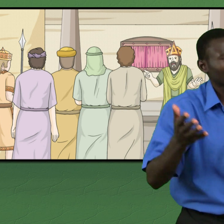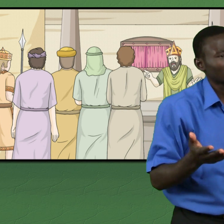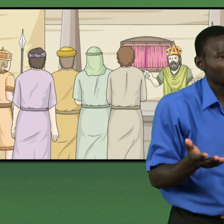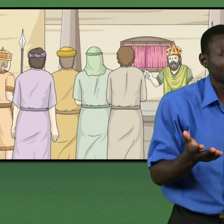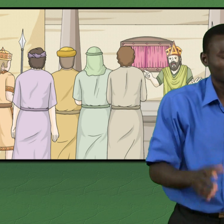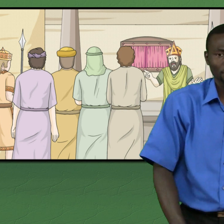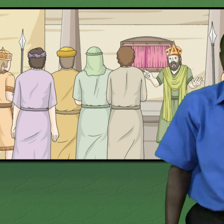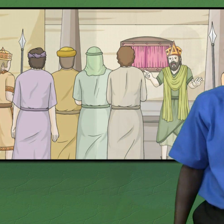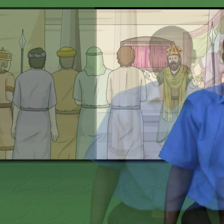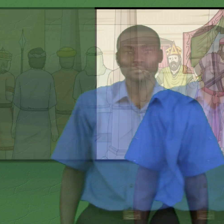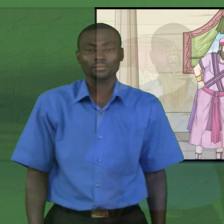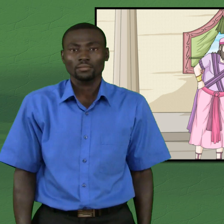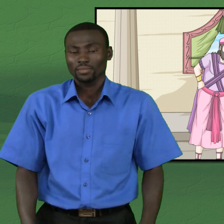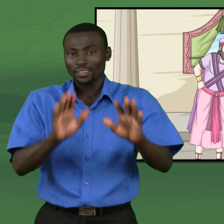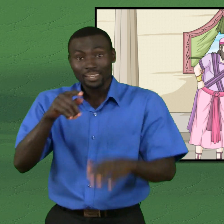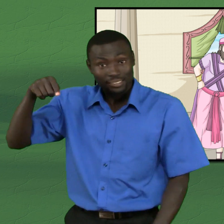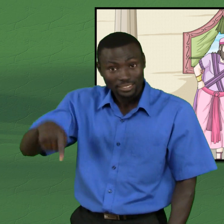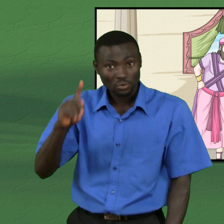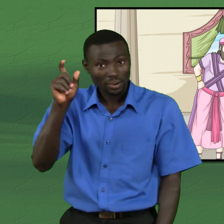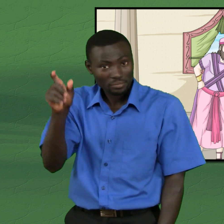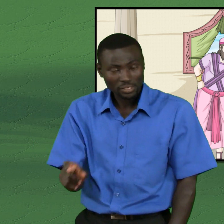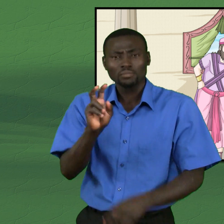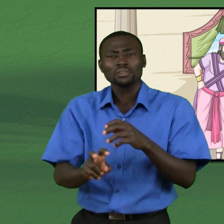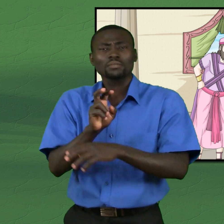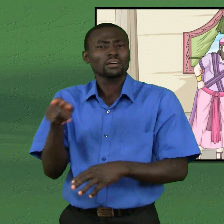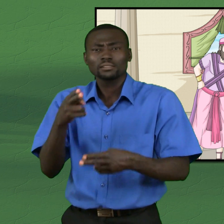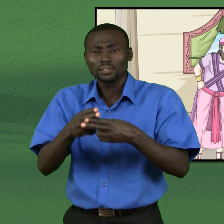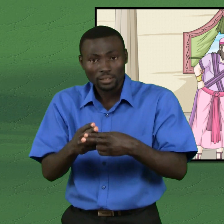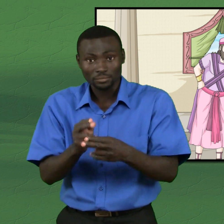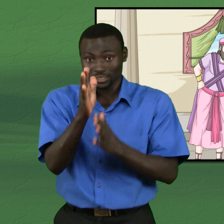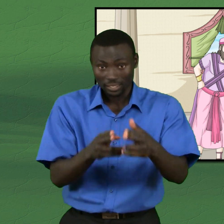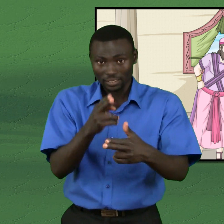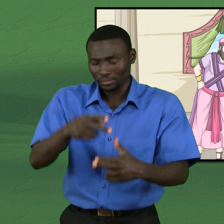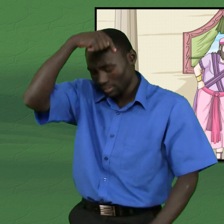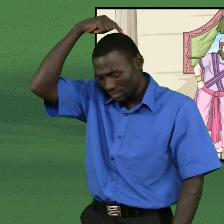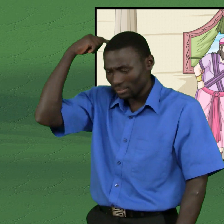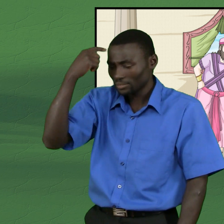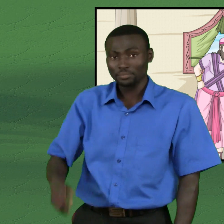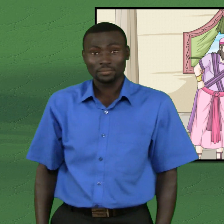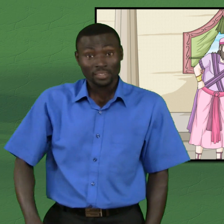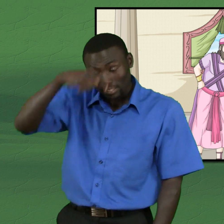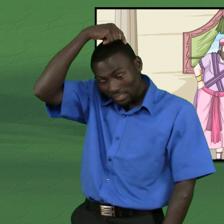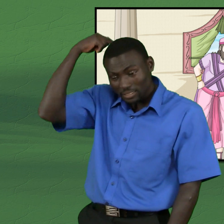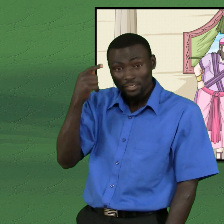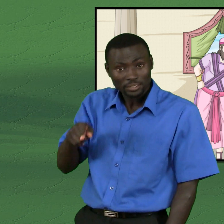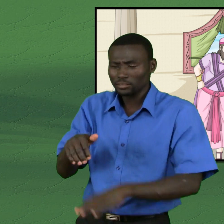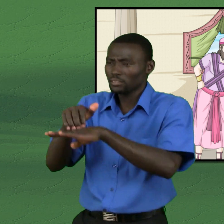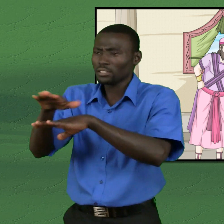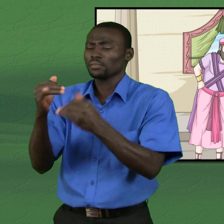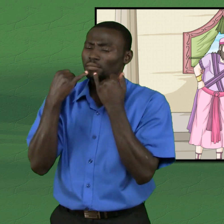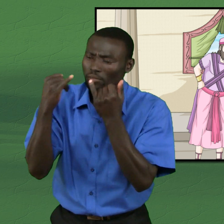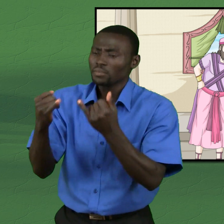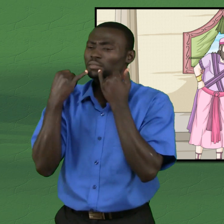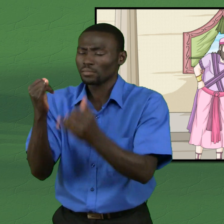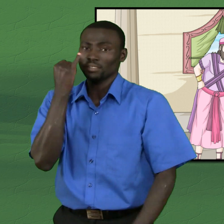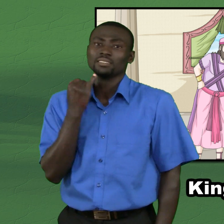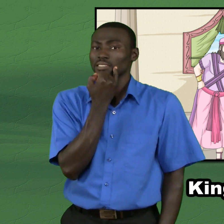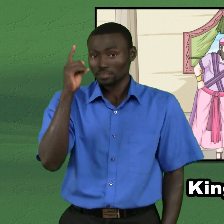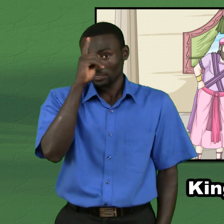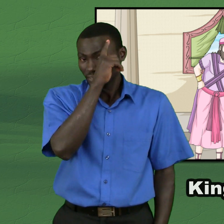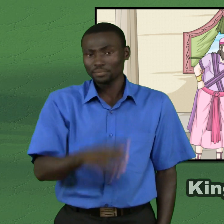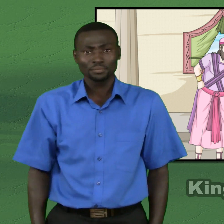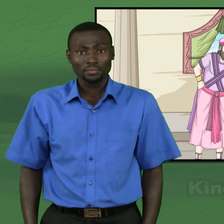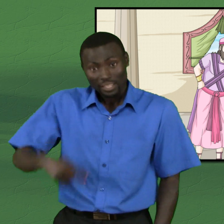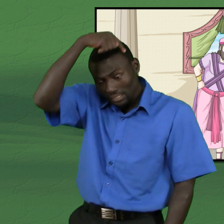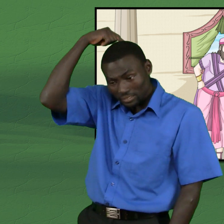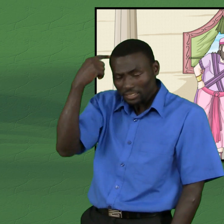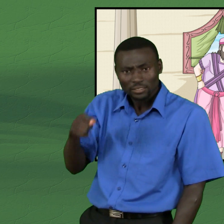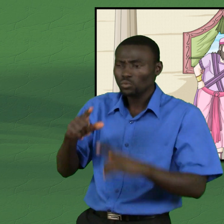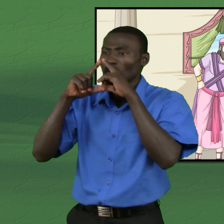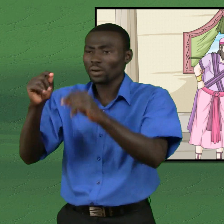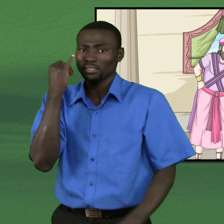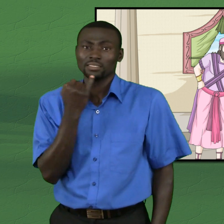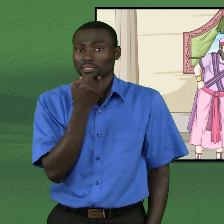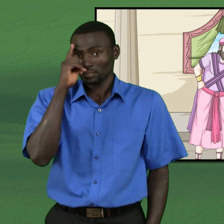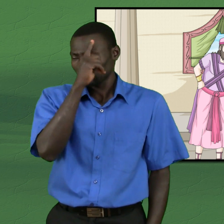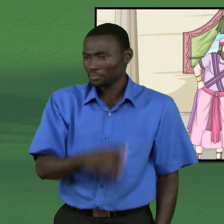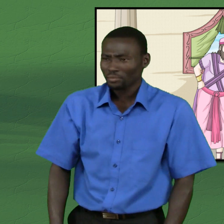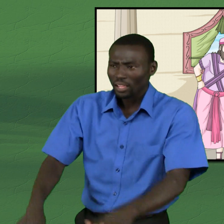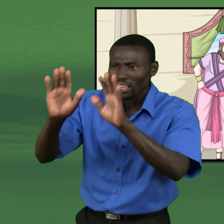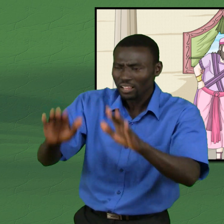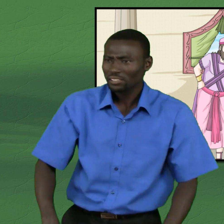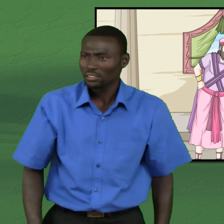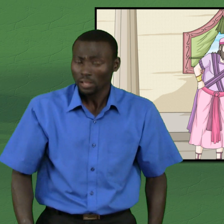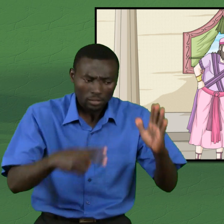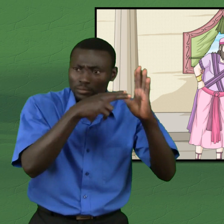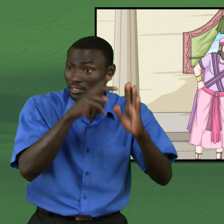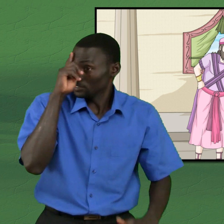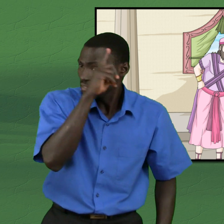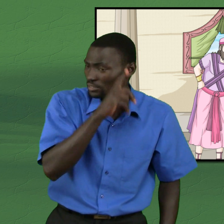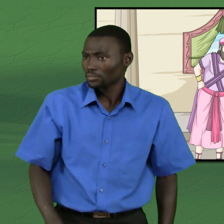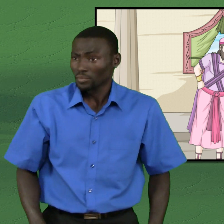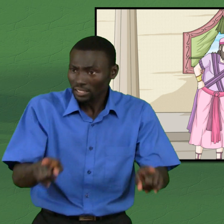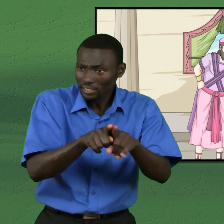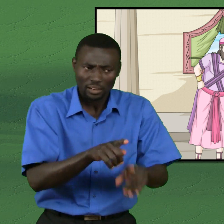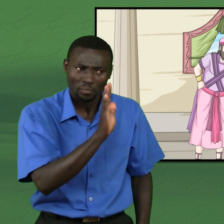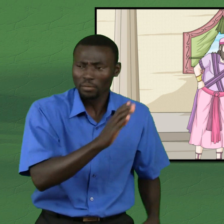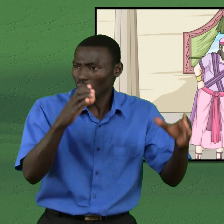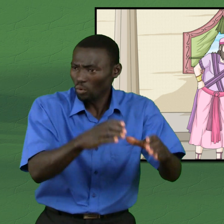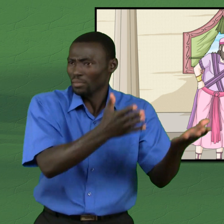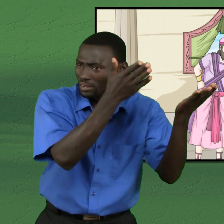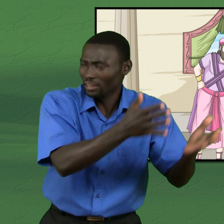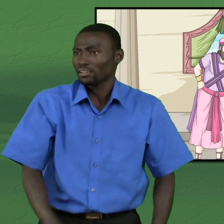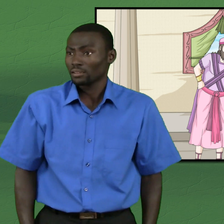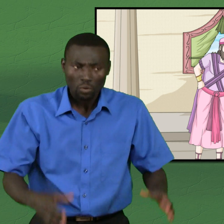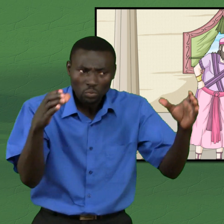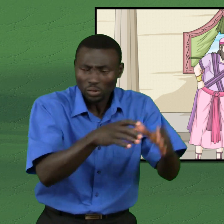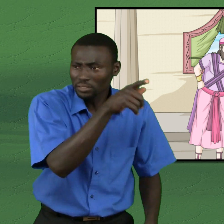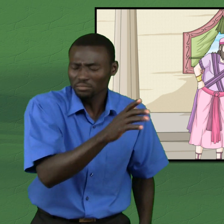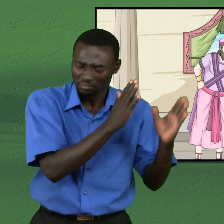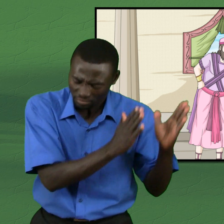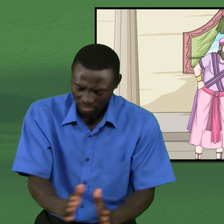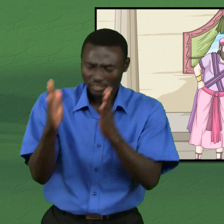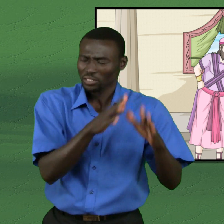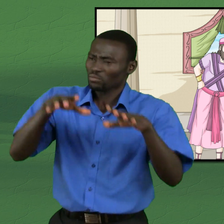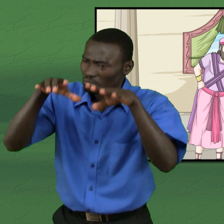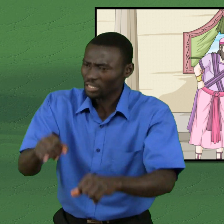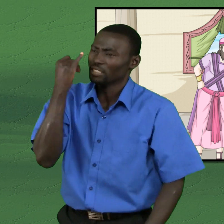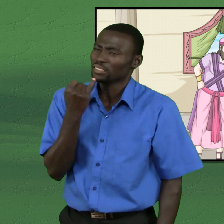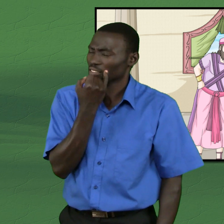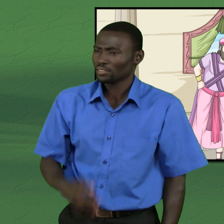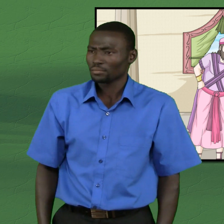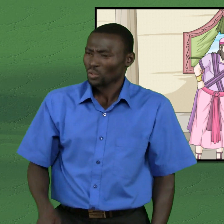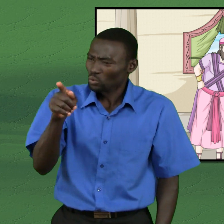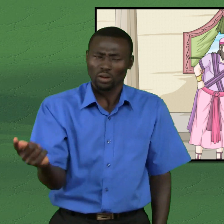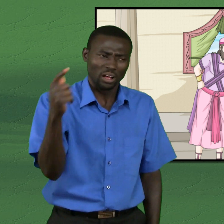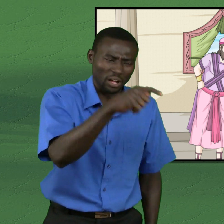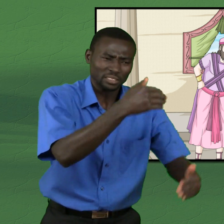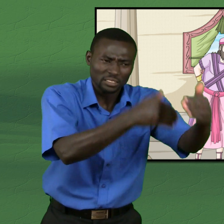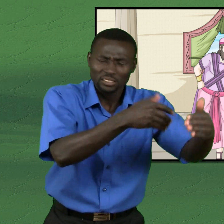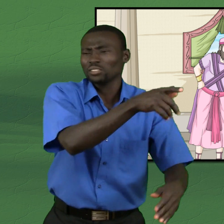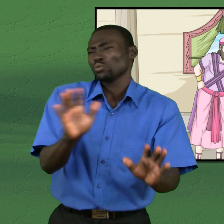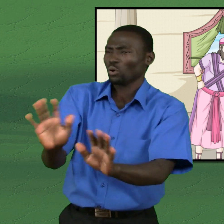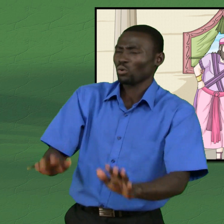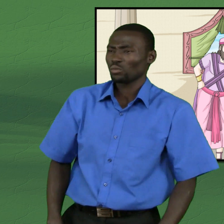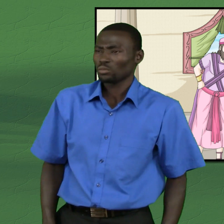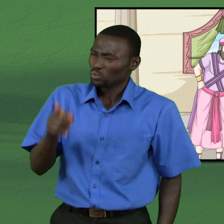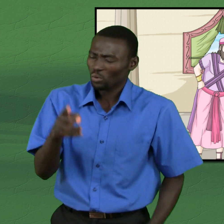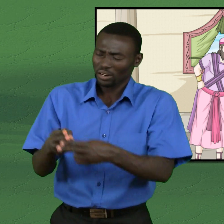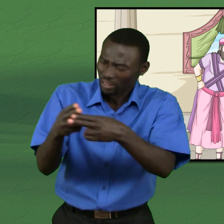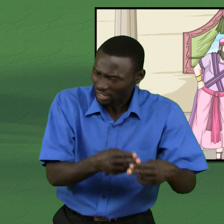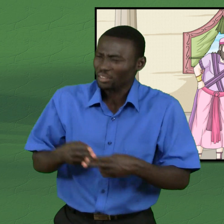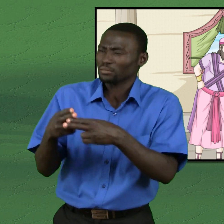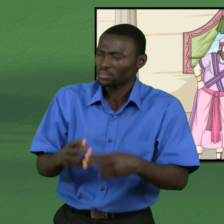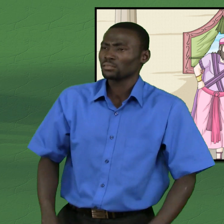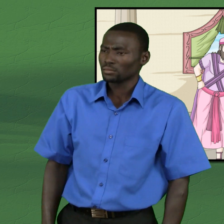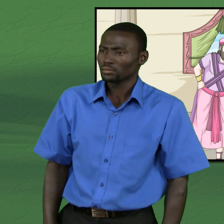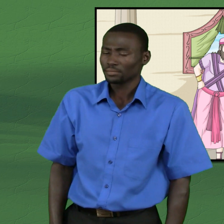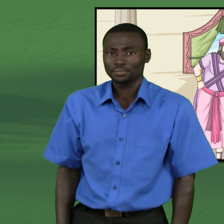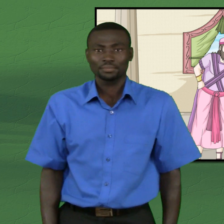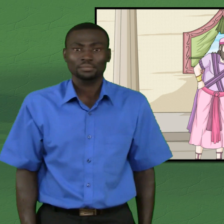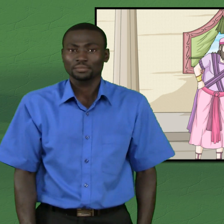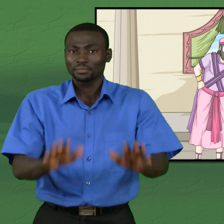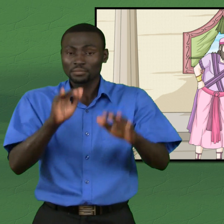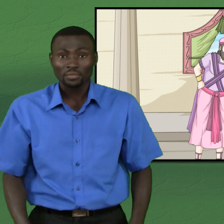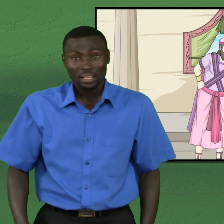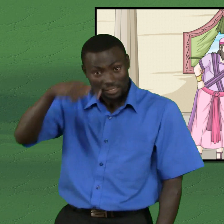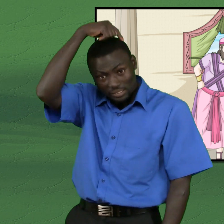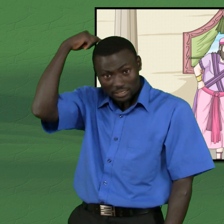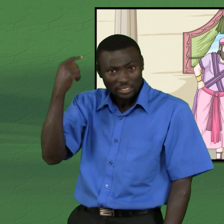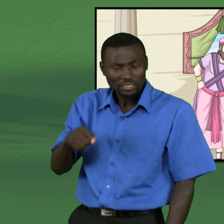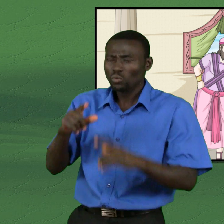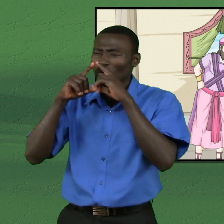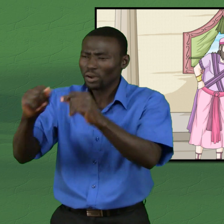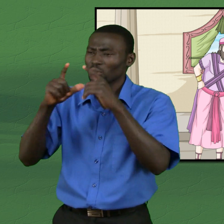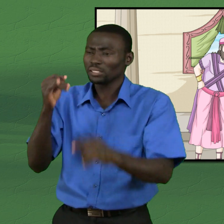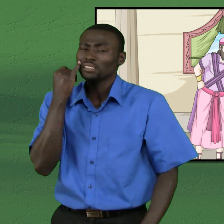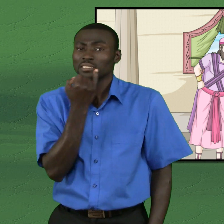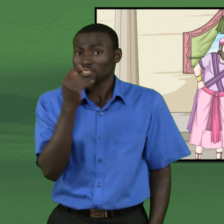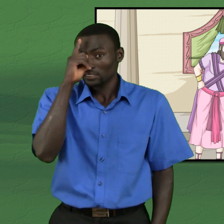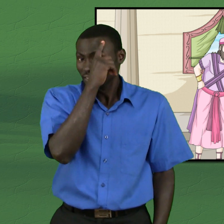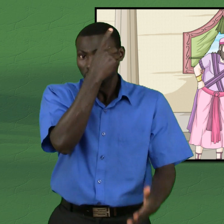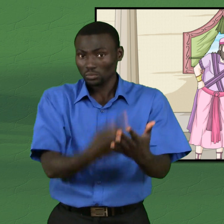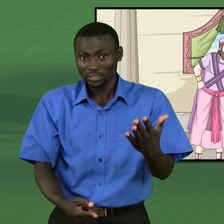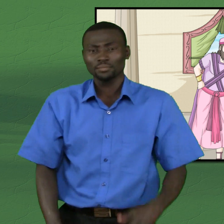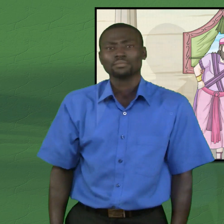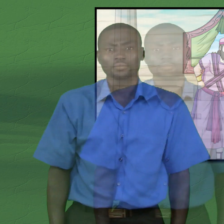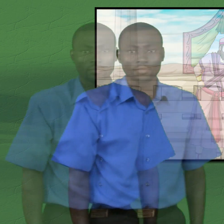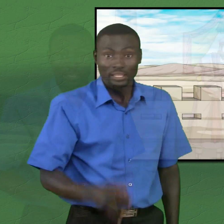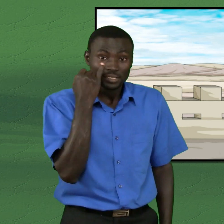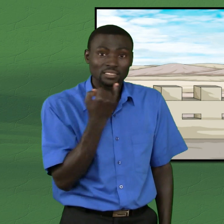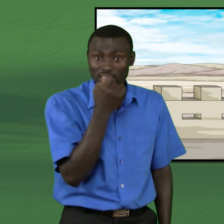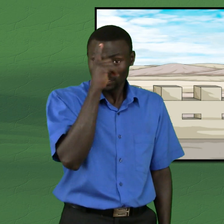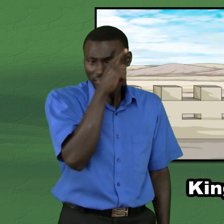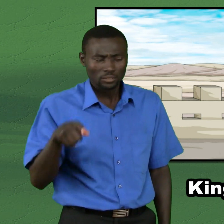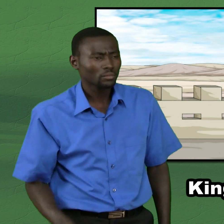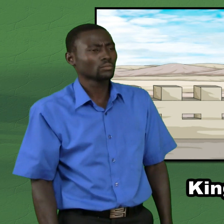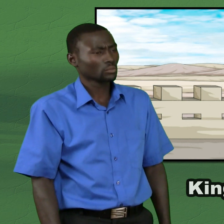Then the man of God sent word to the king of Israel: “Be careful passing by this place, for the Arameans are going down there.”